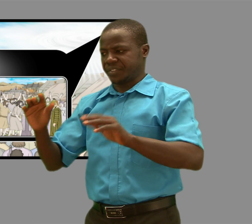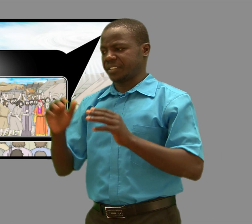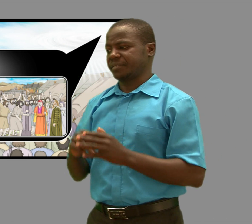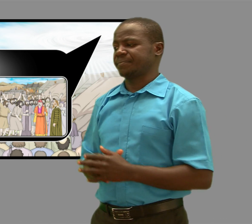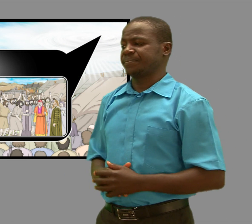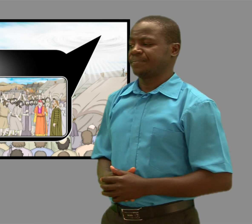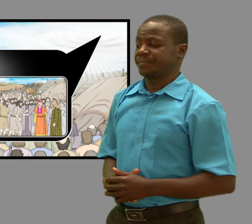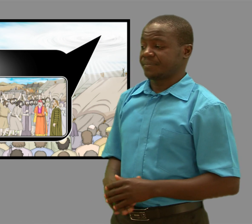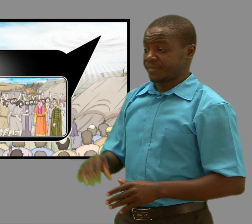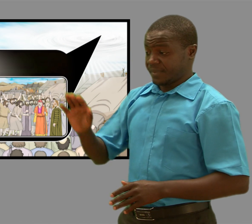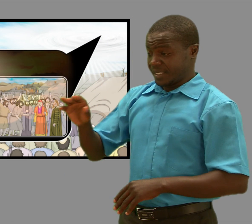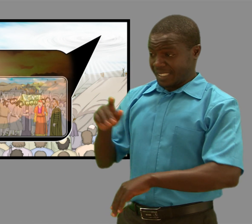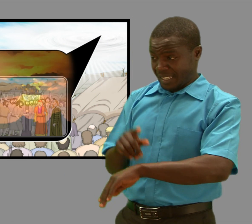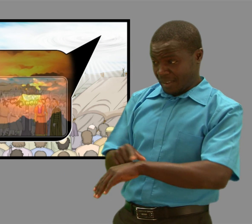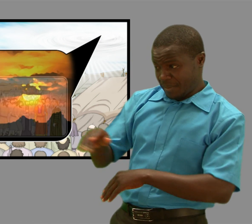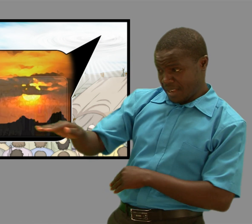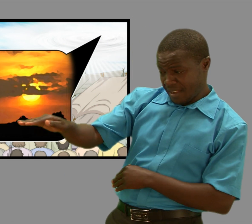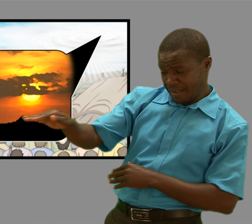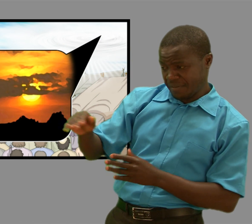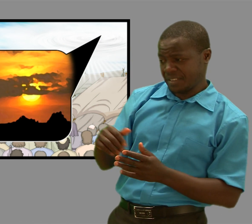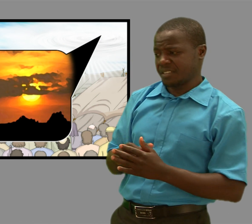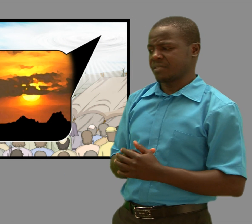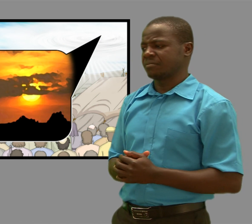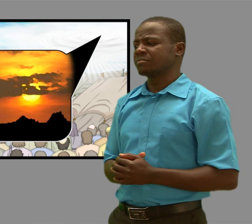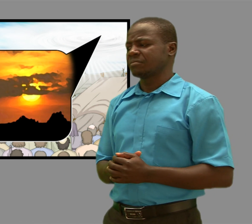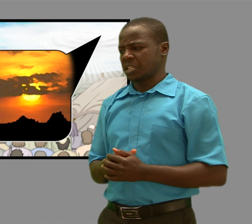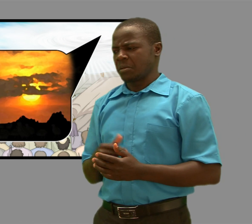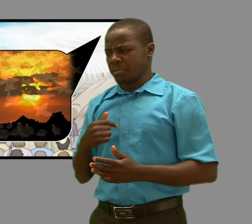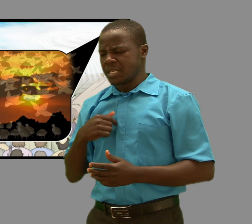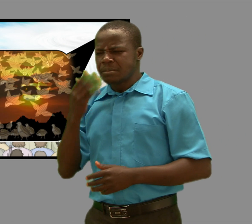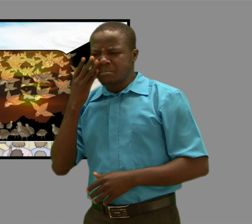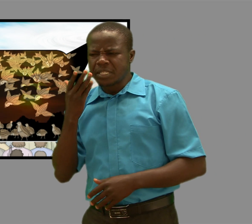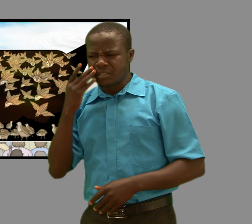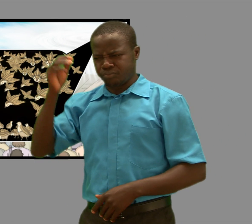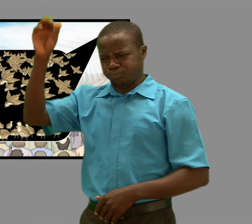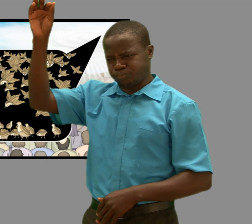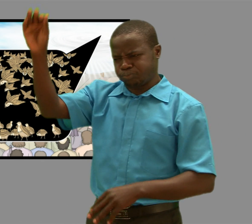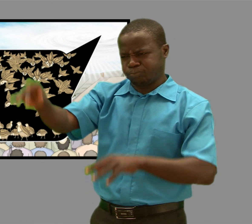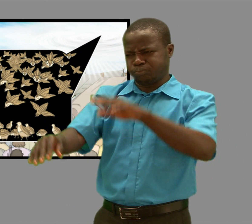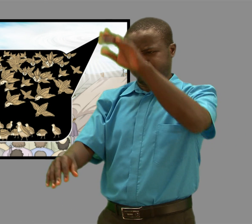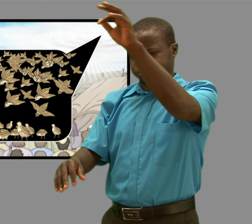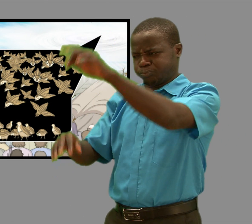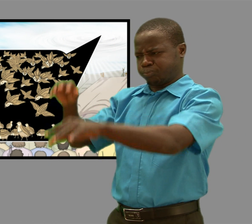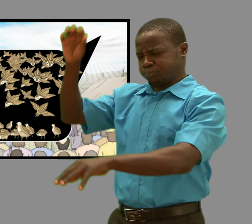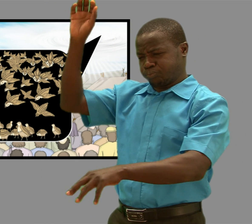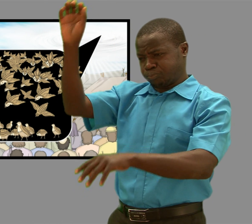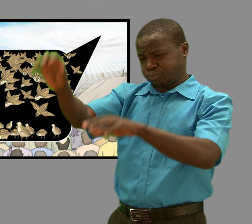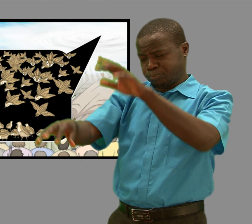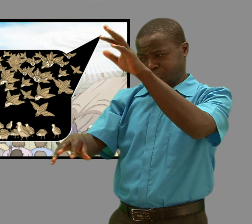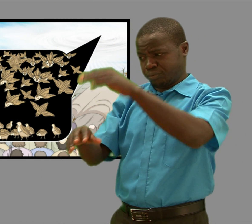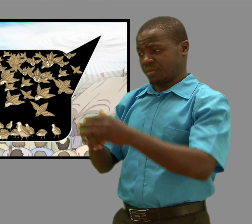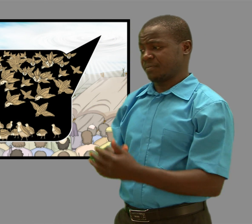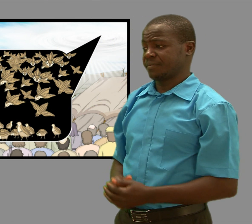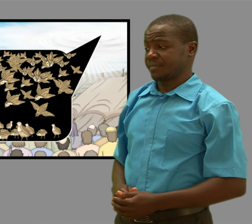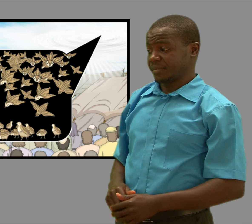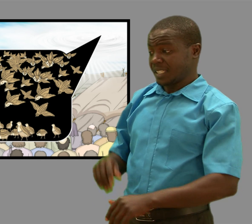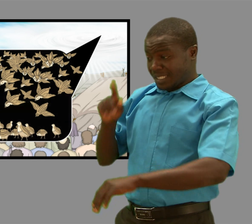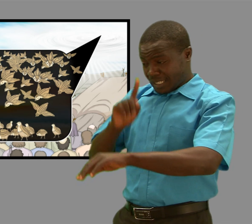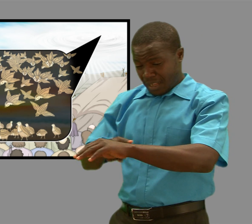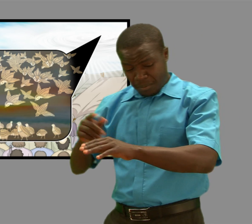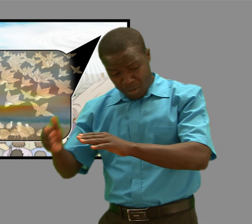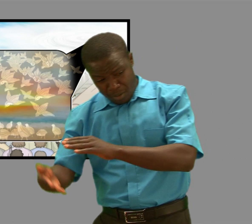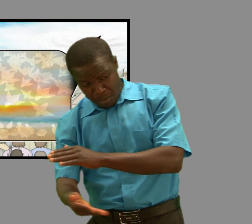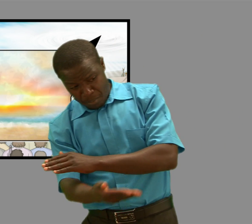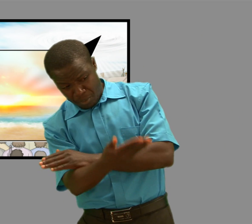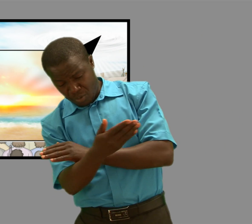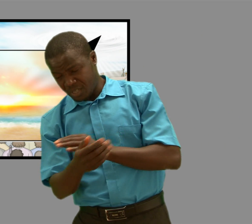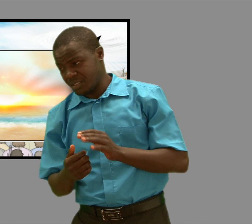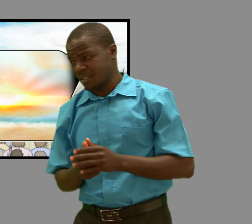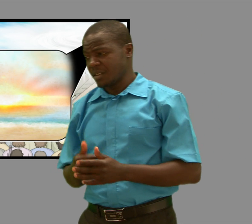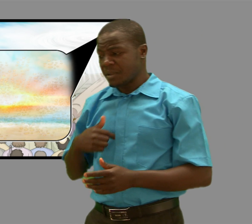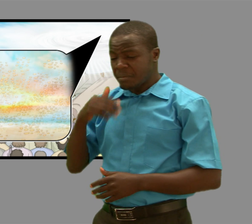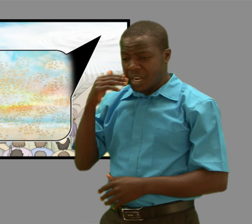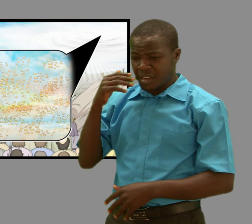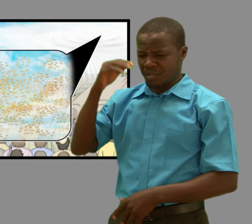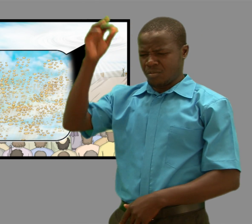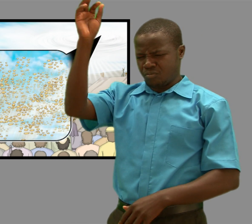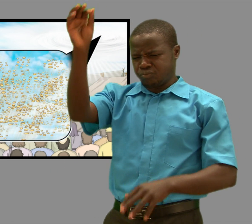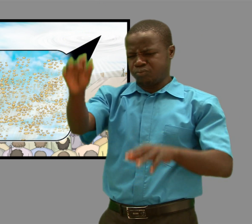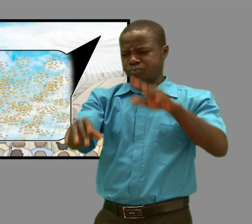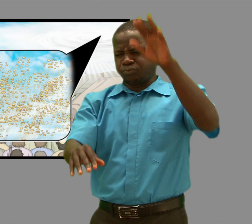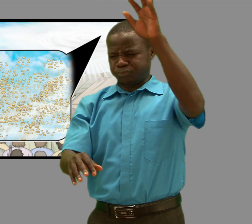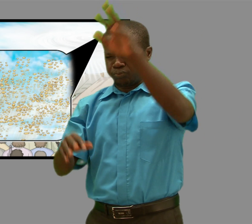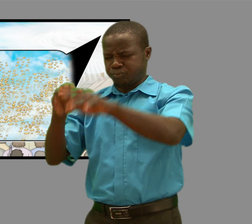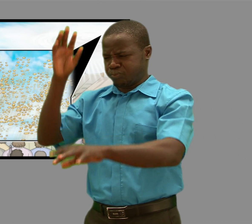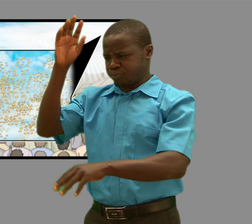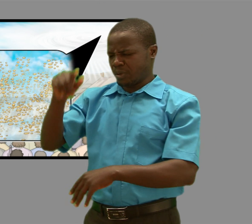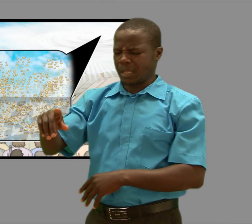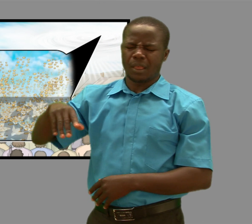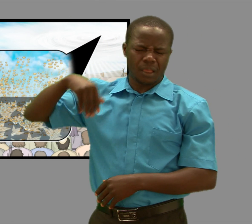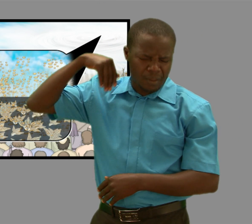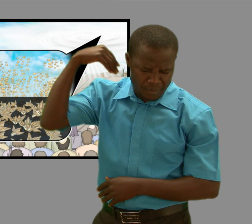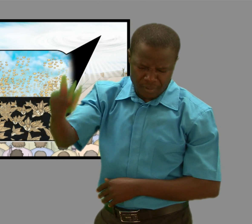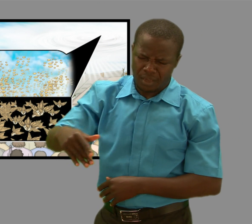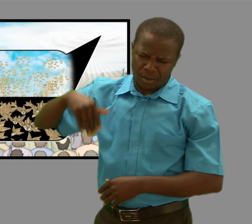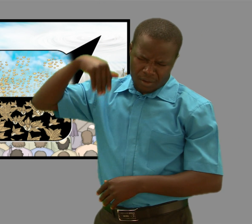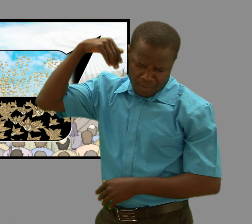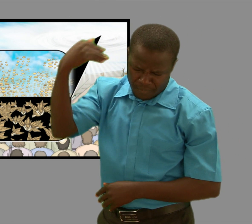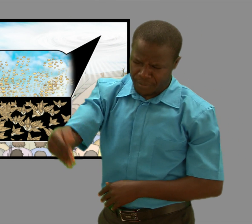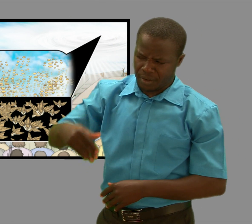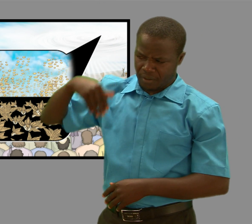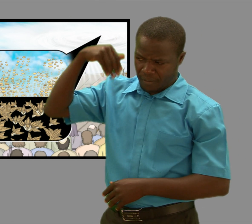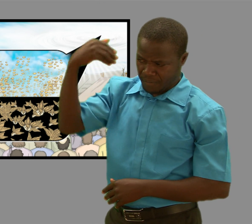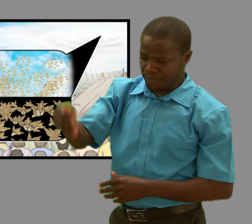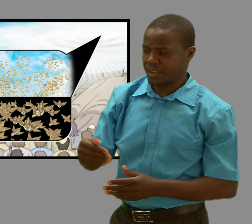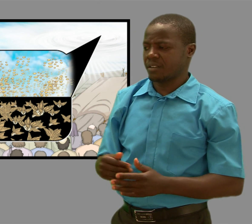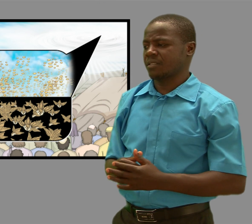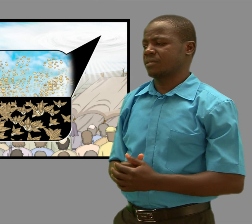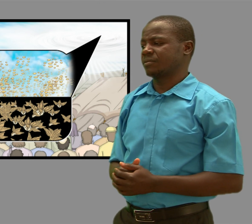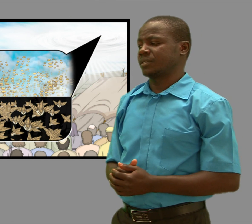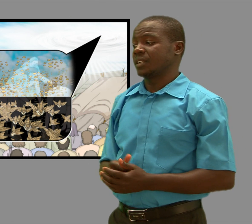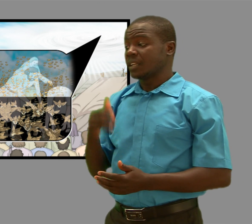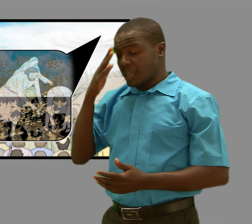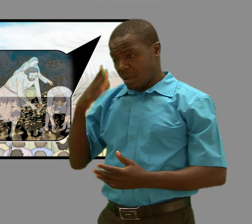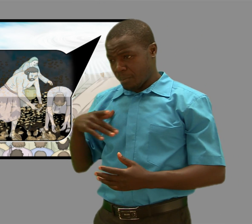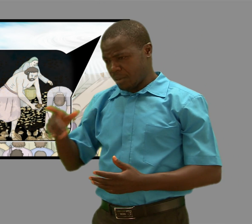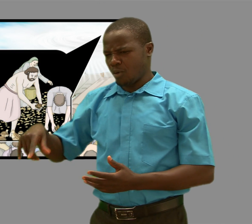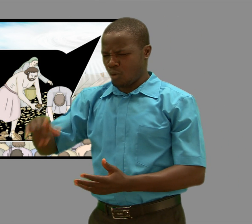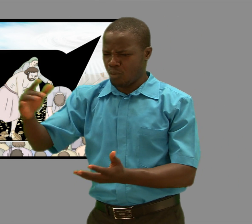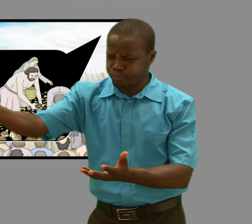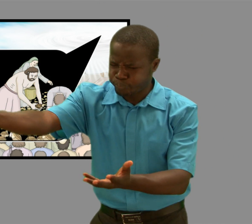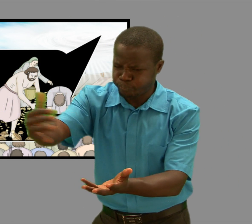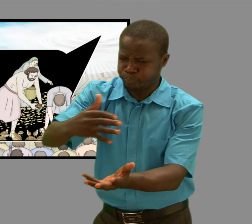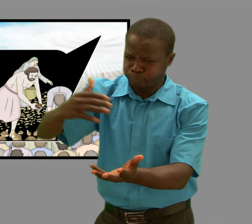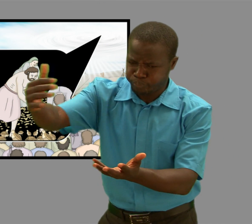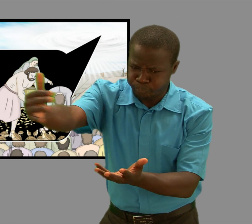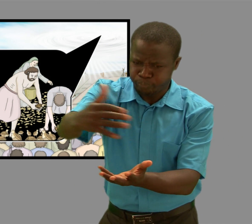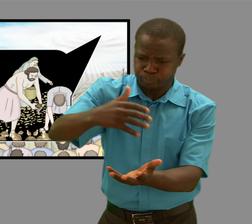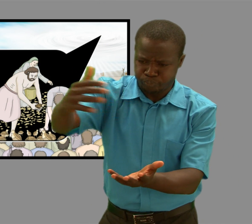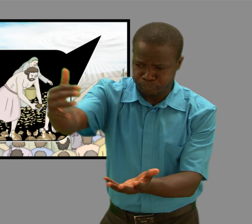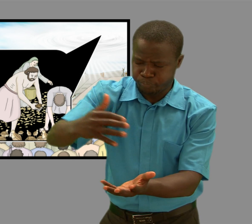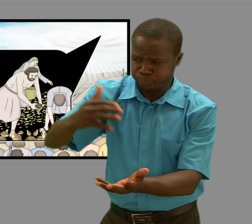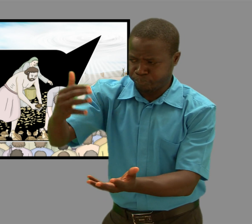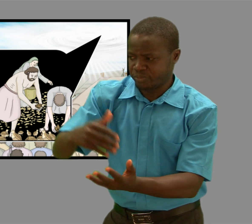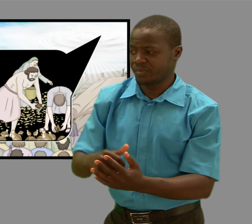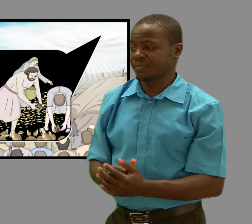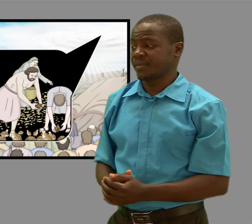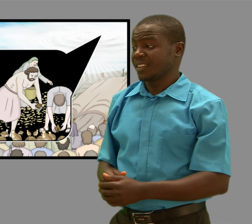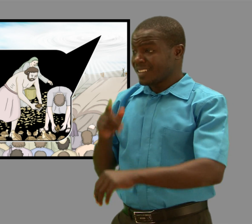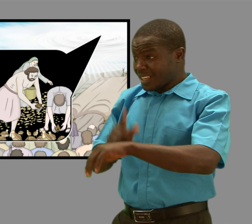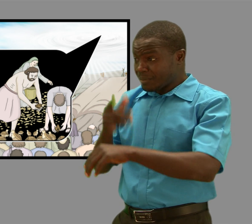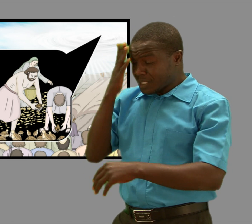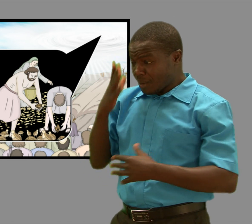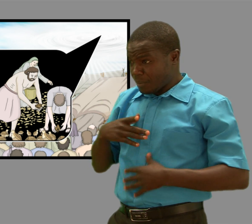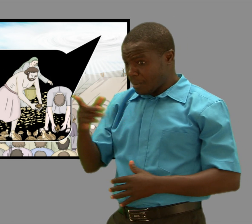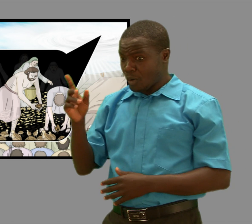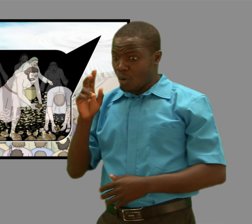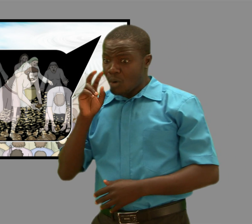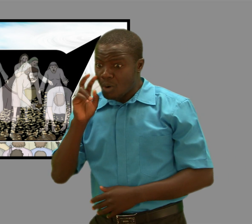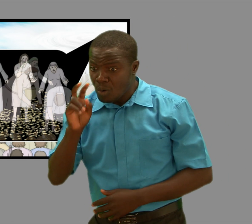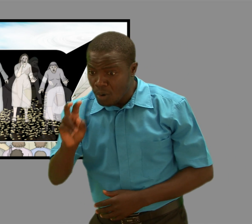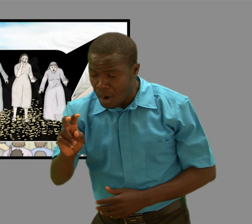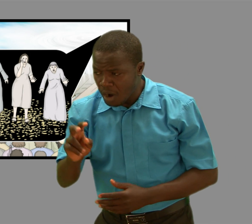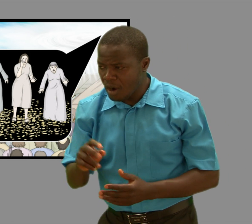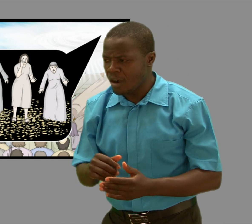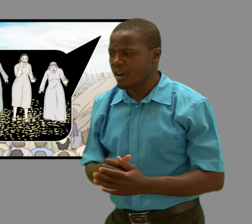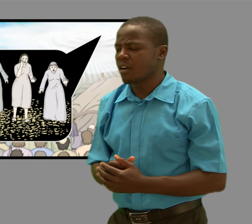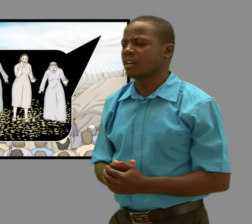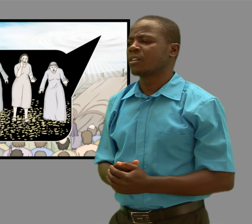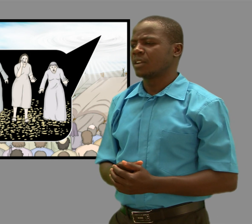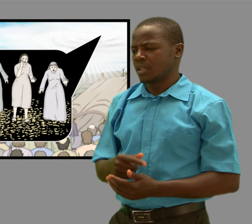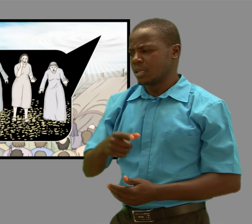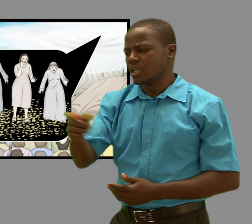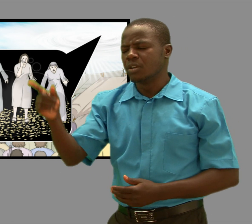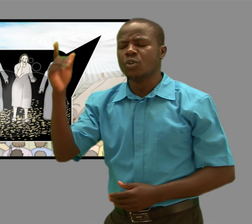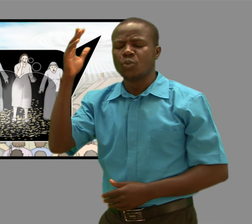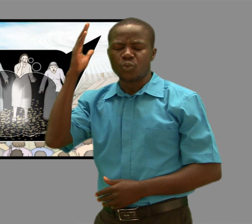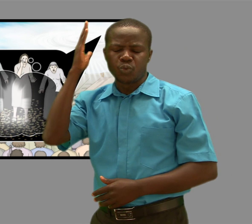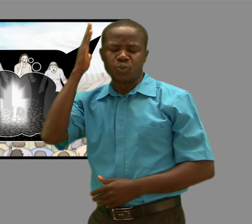Tell them, ‘At twilight you will eat meat, and in the morning you will be filled with bread.